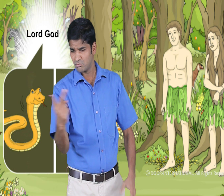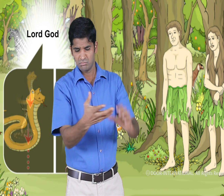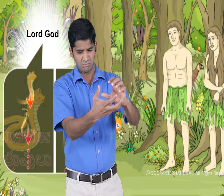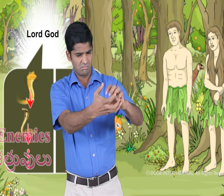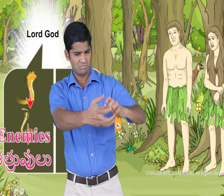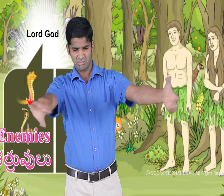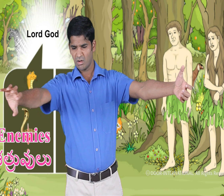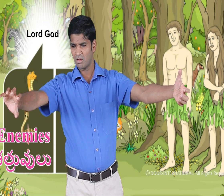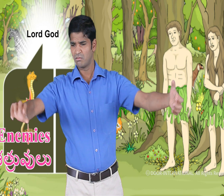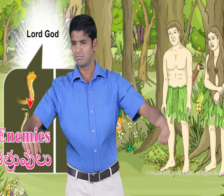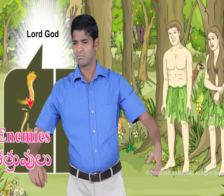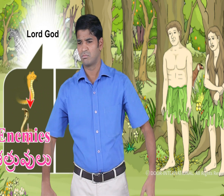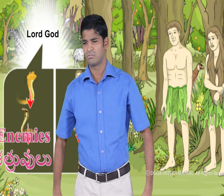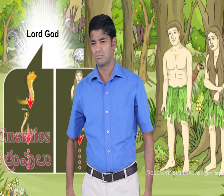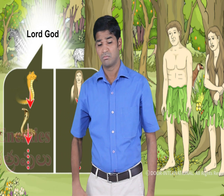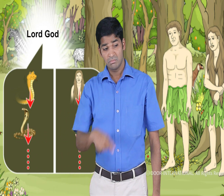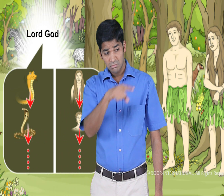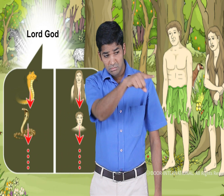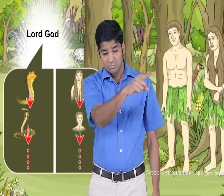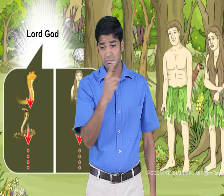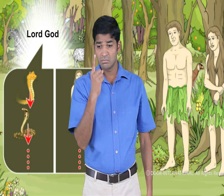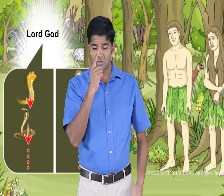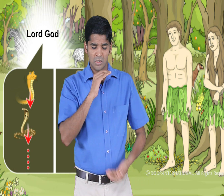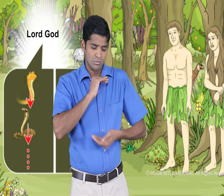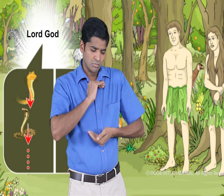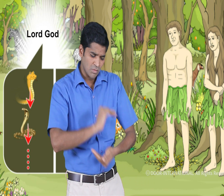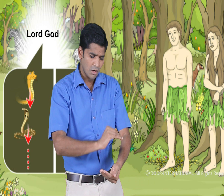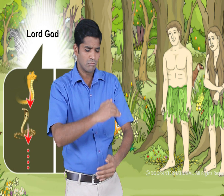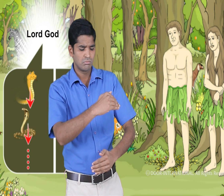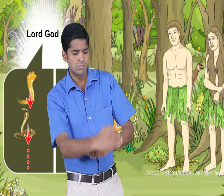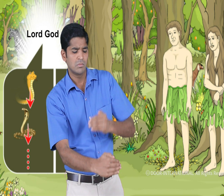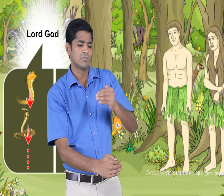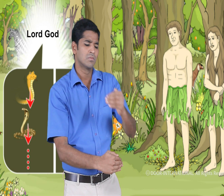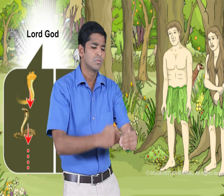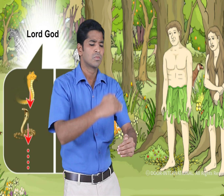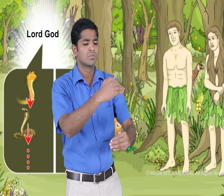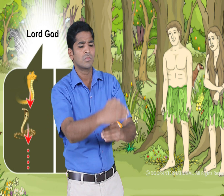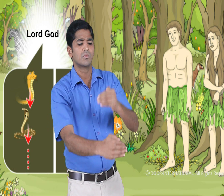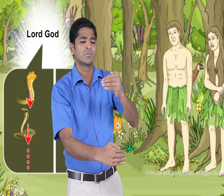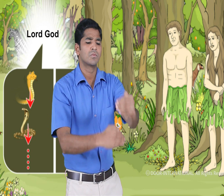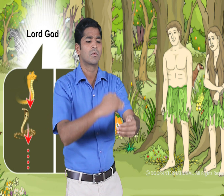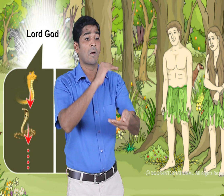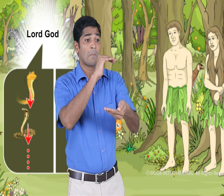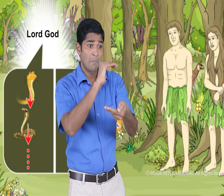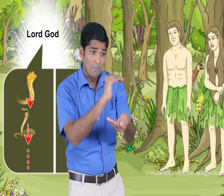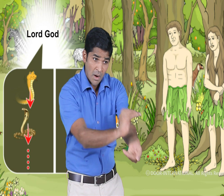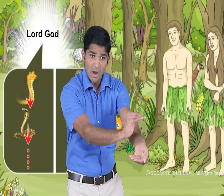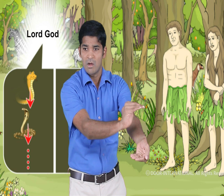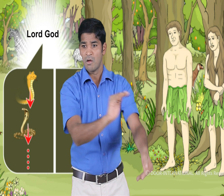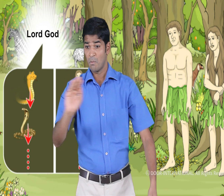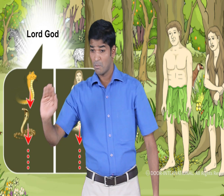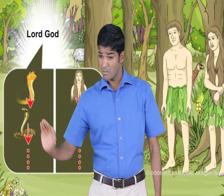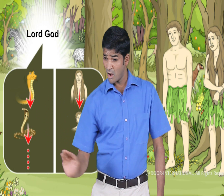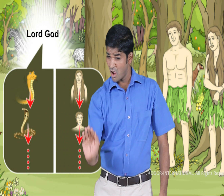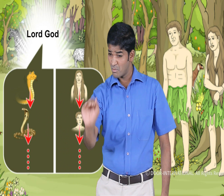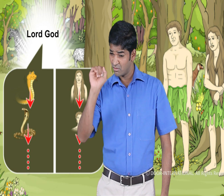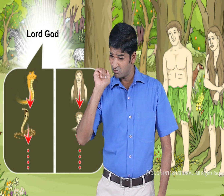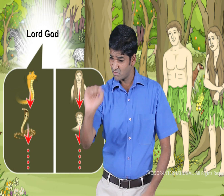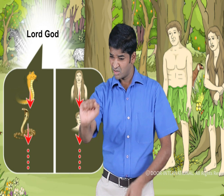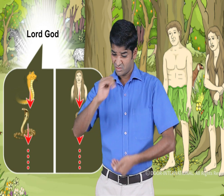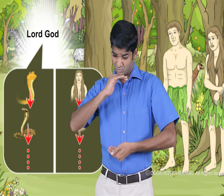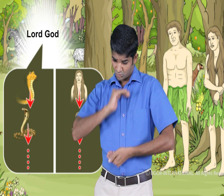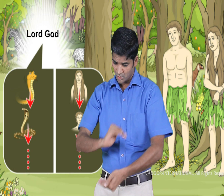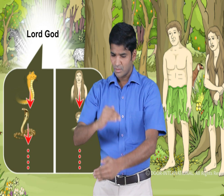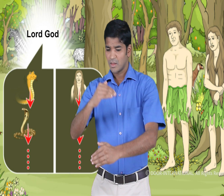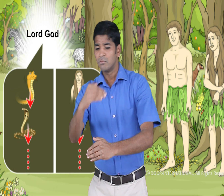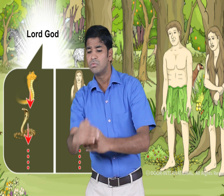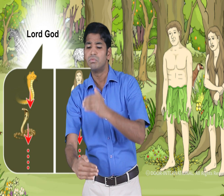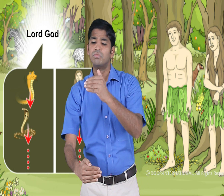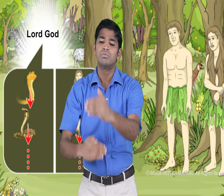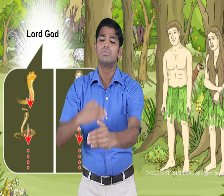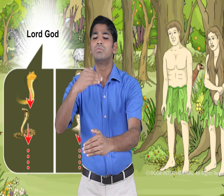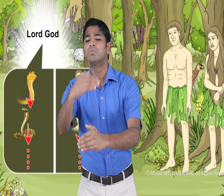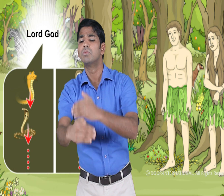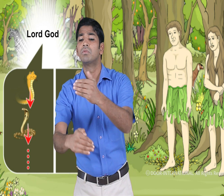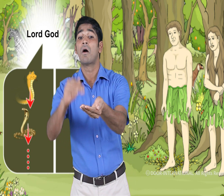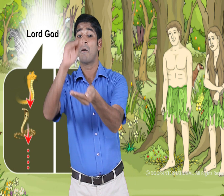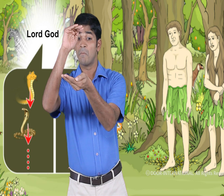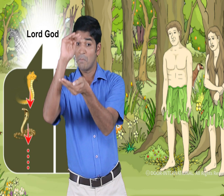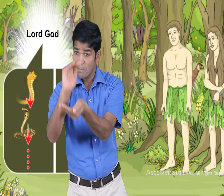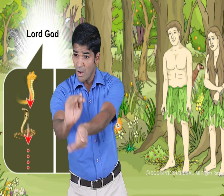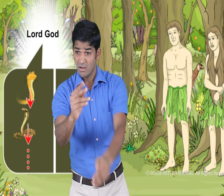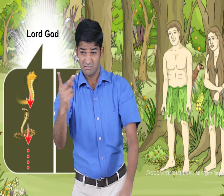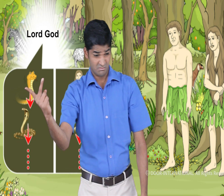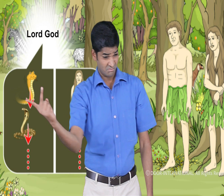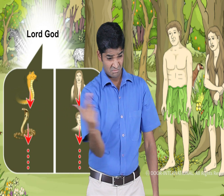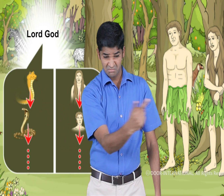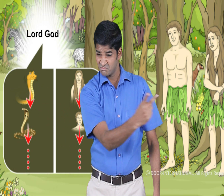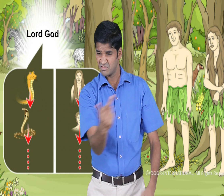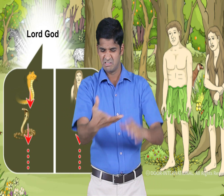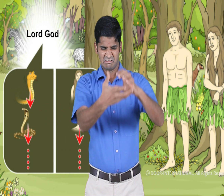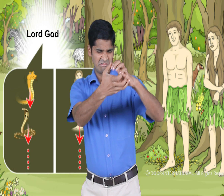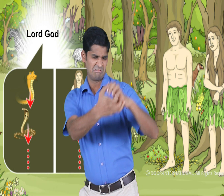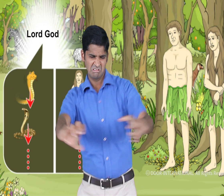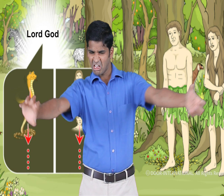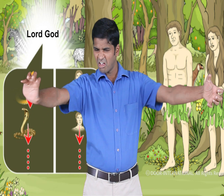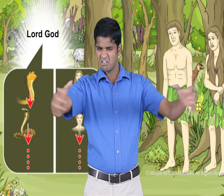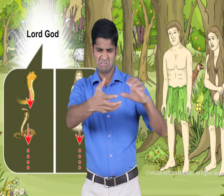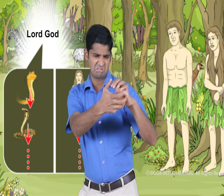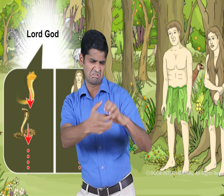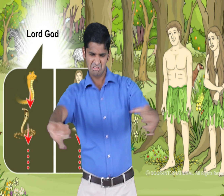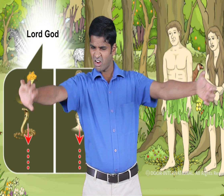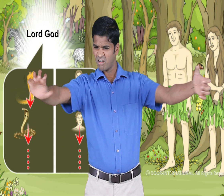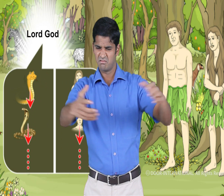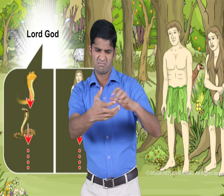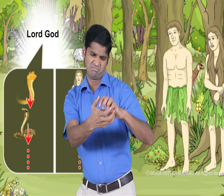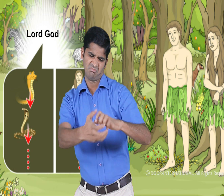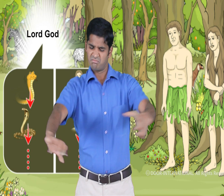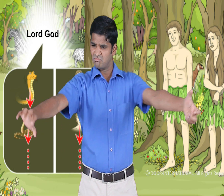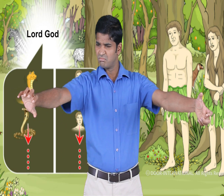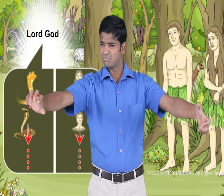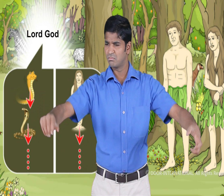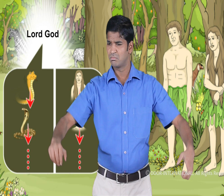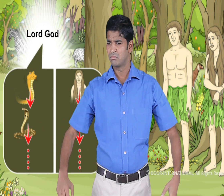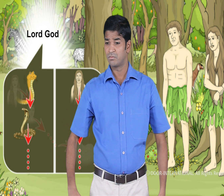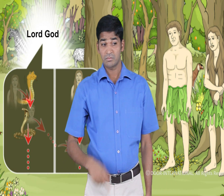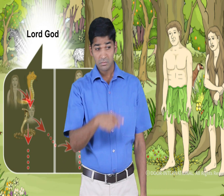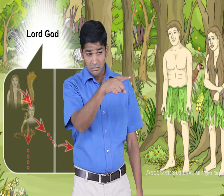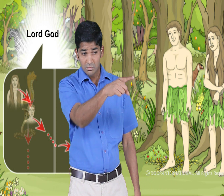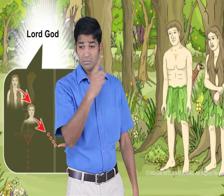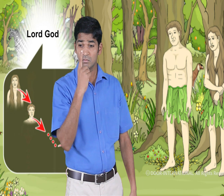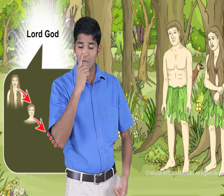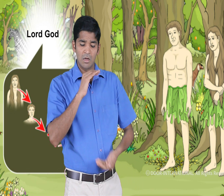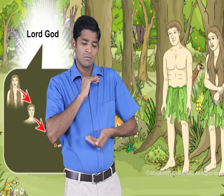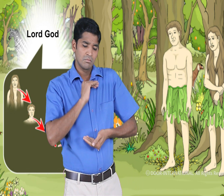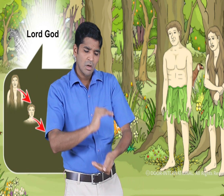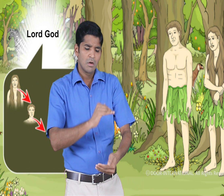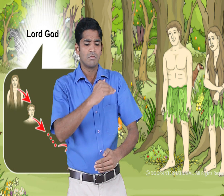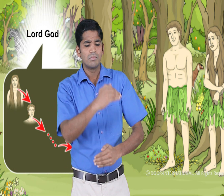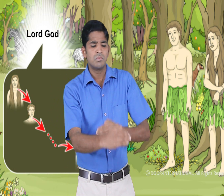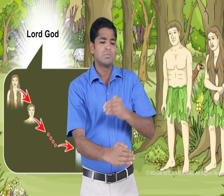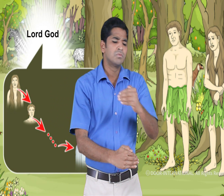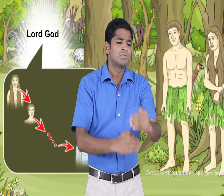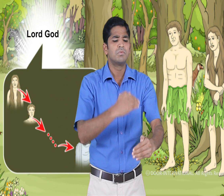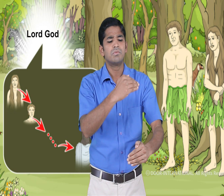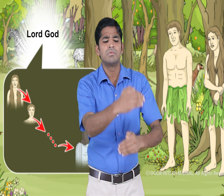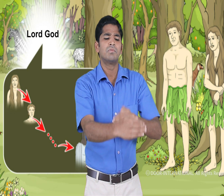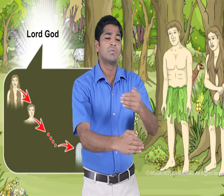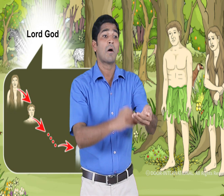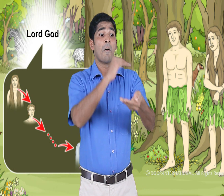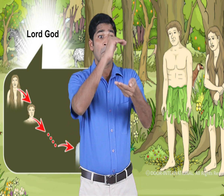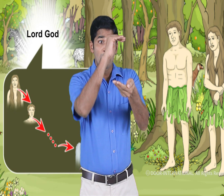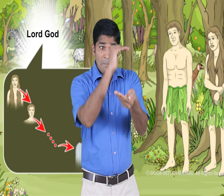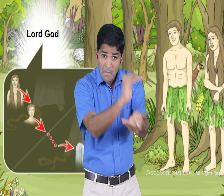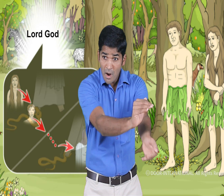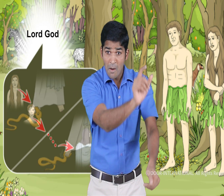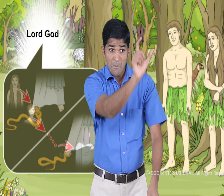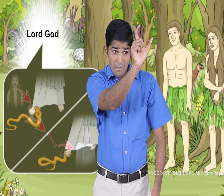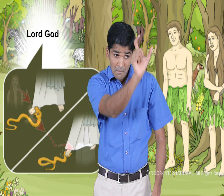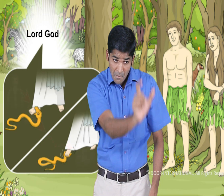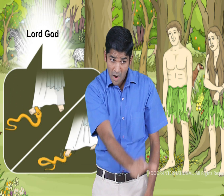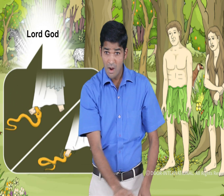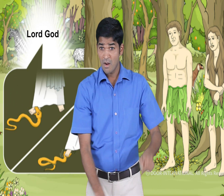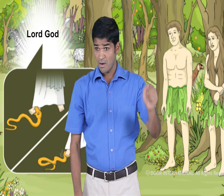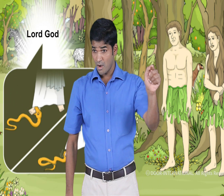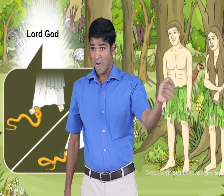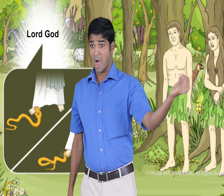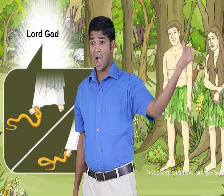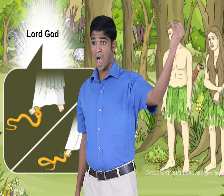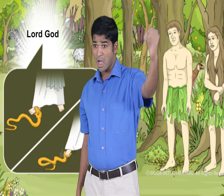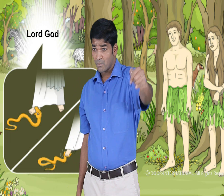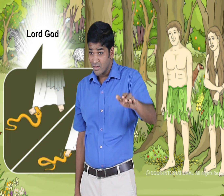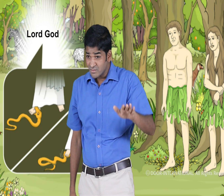And I will put enmity between you and the woman, and between your seed and her seed.